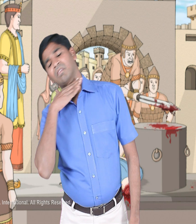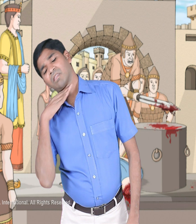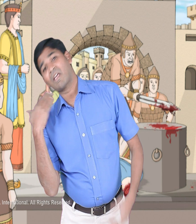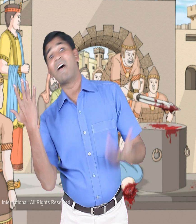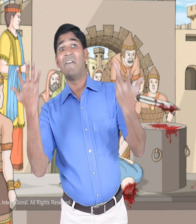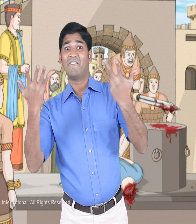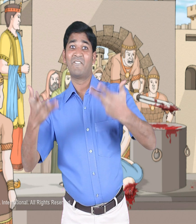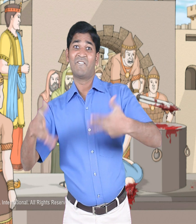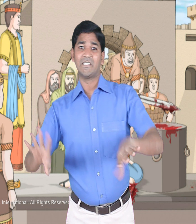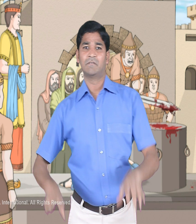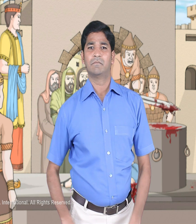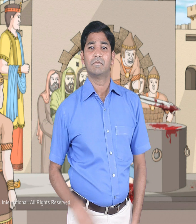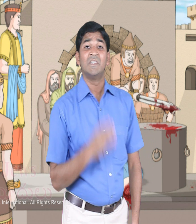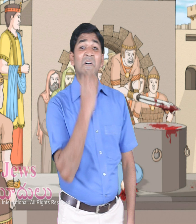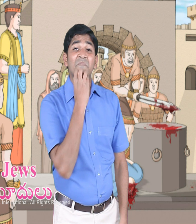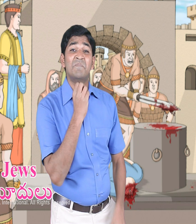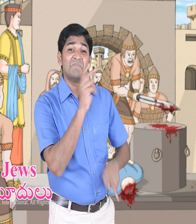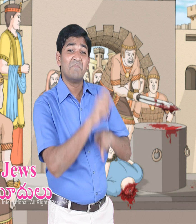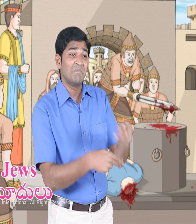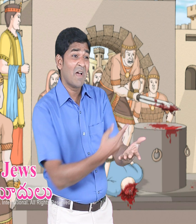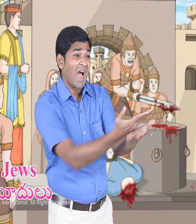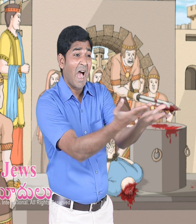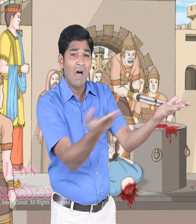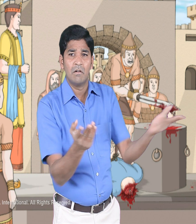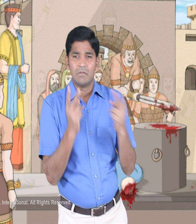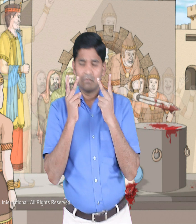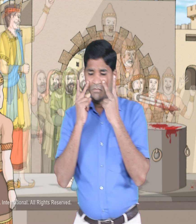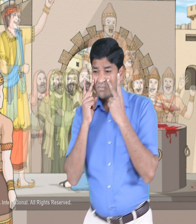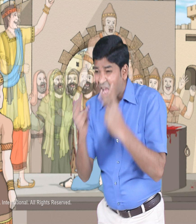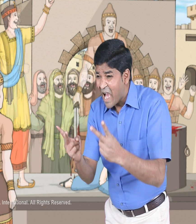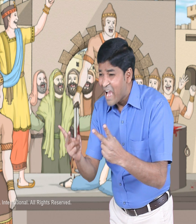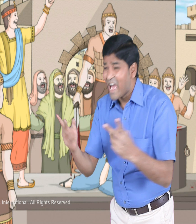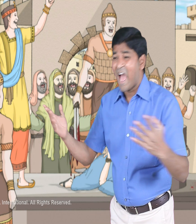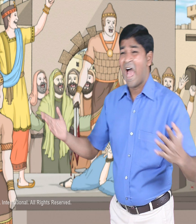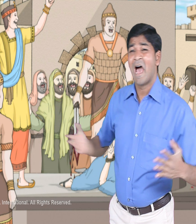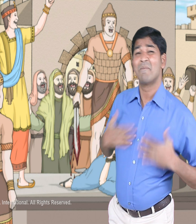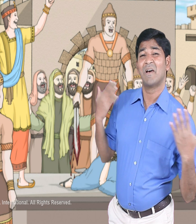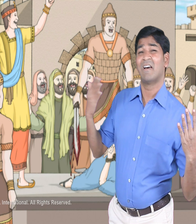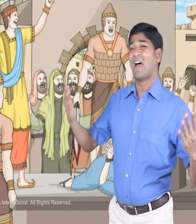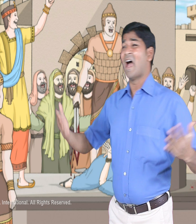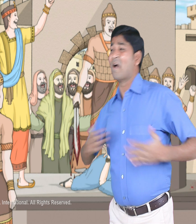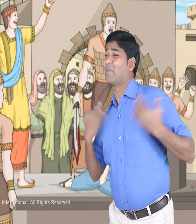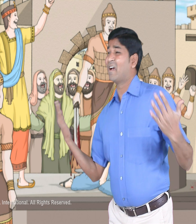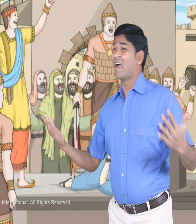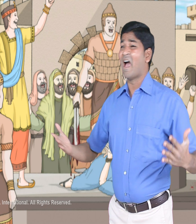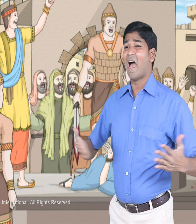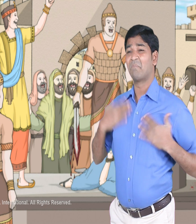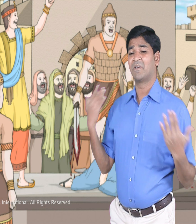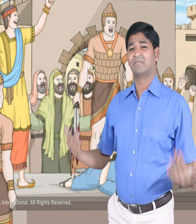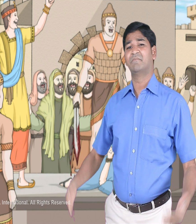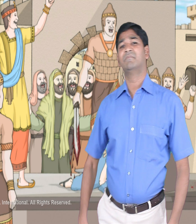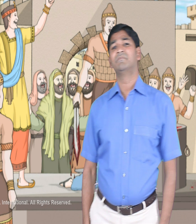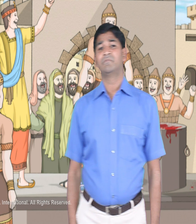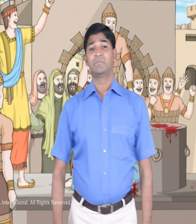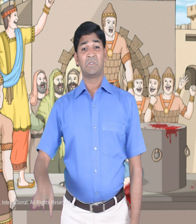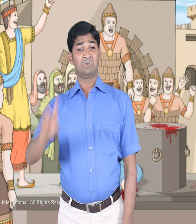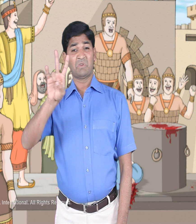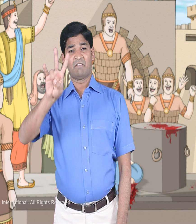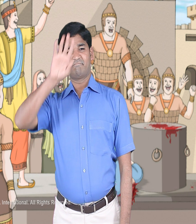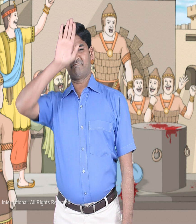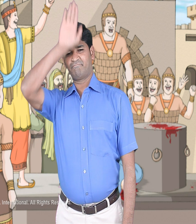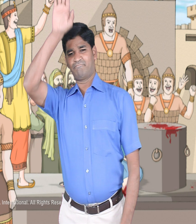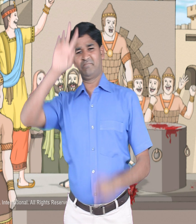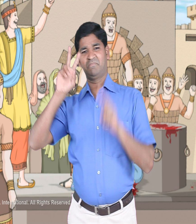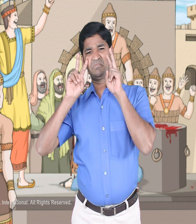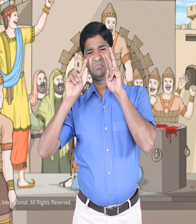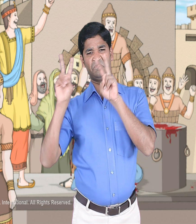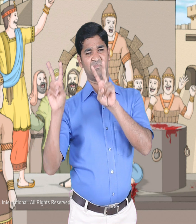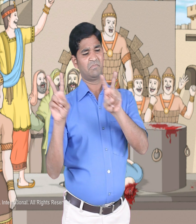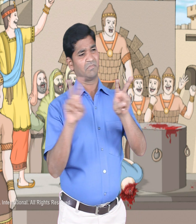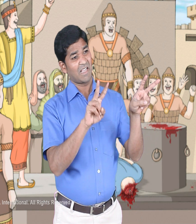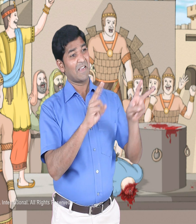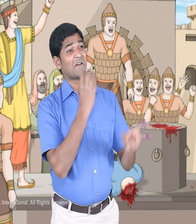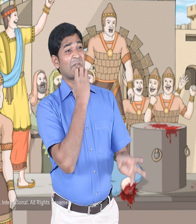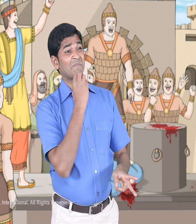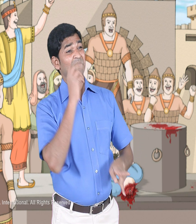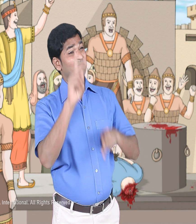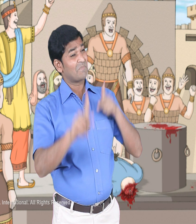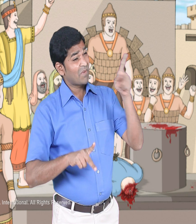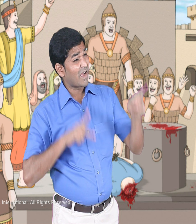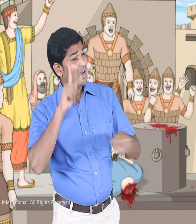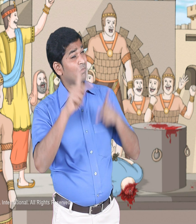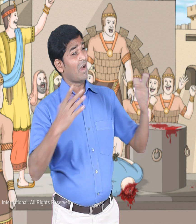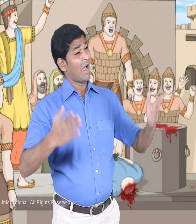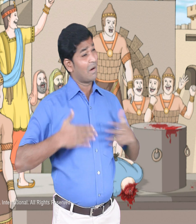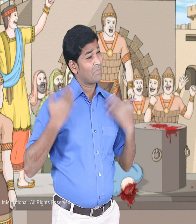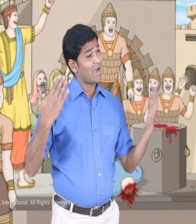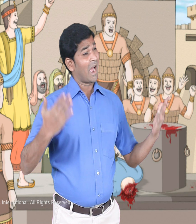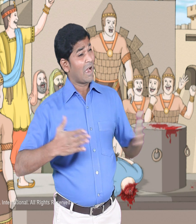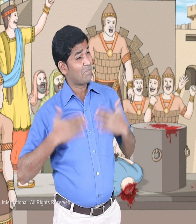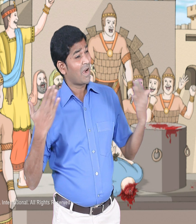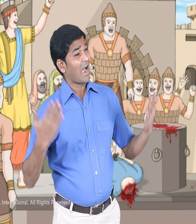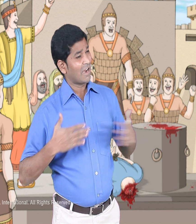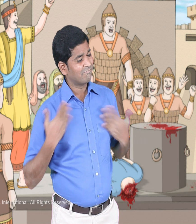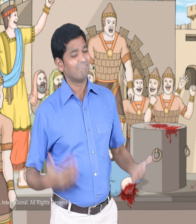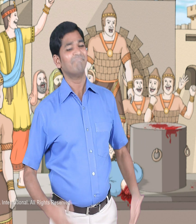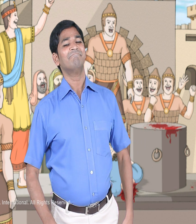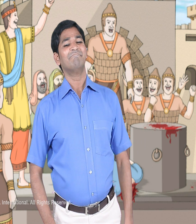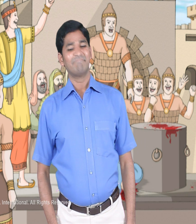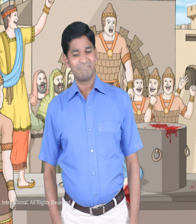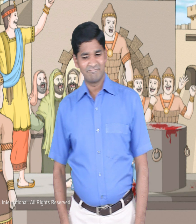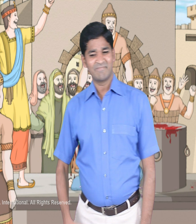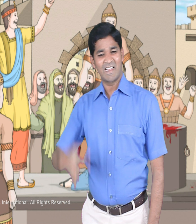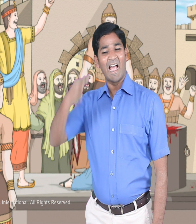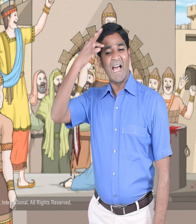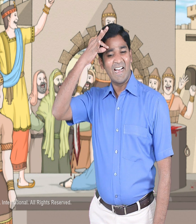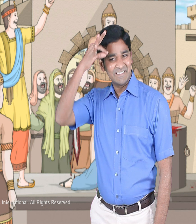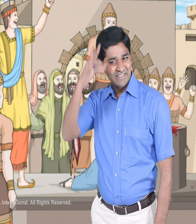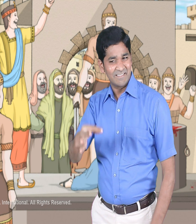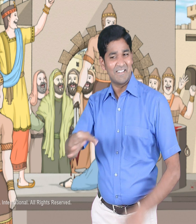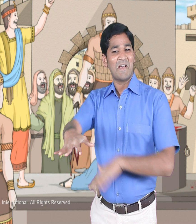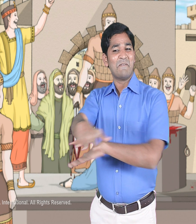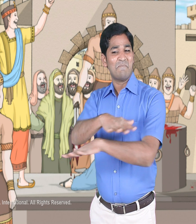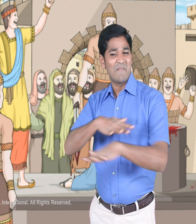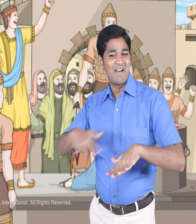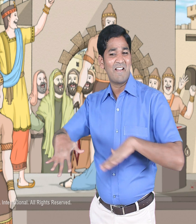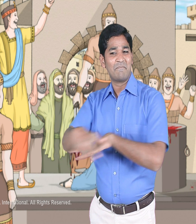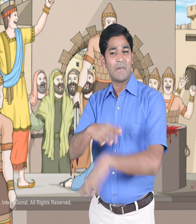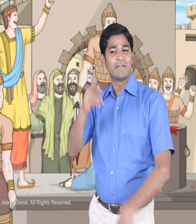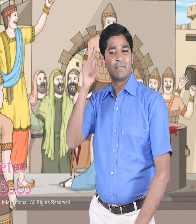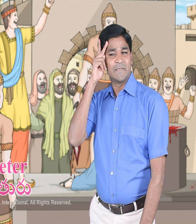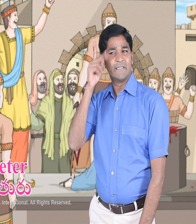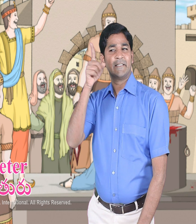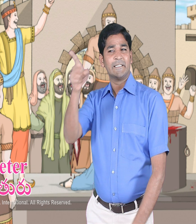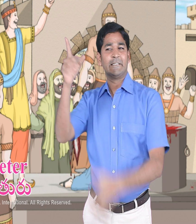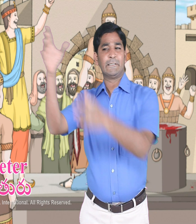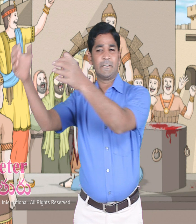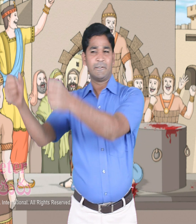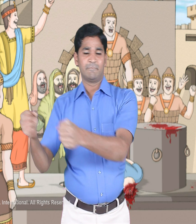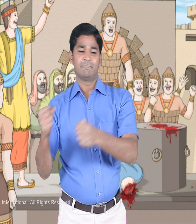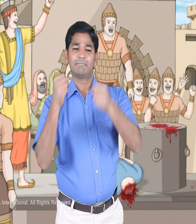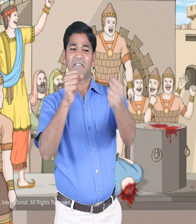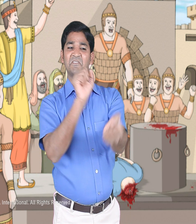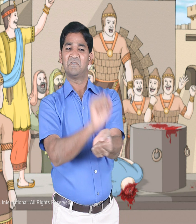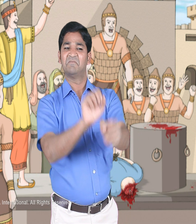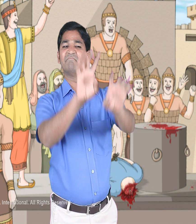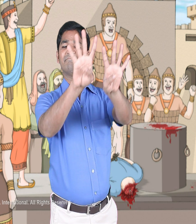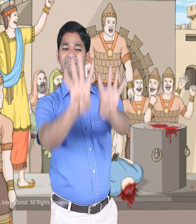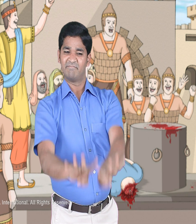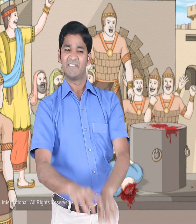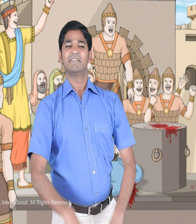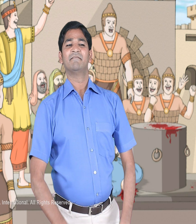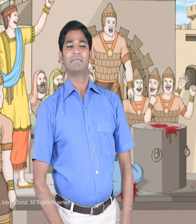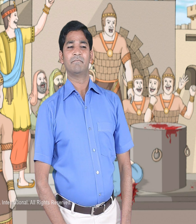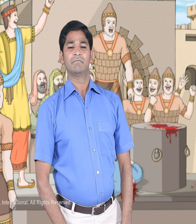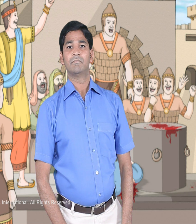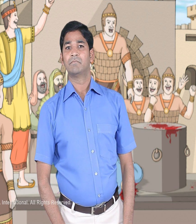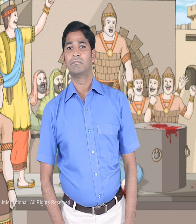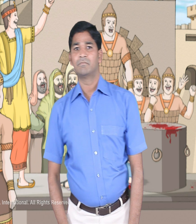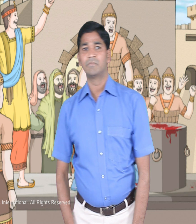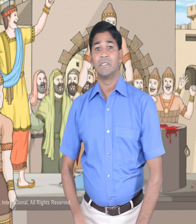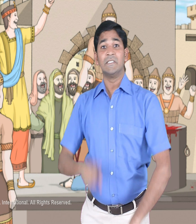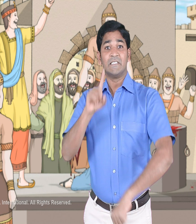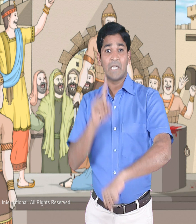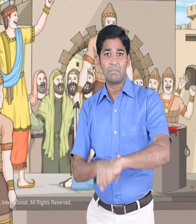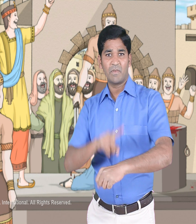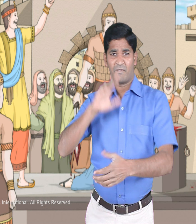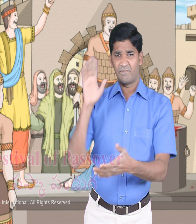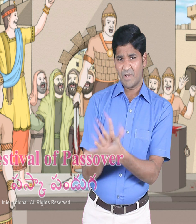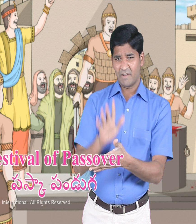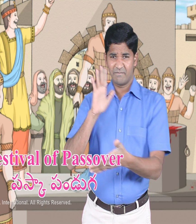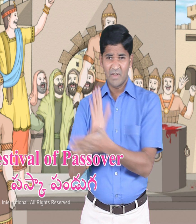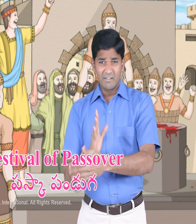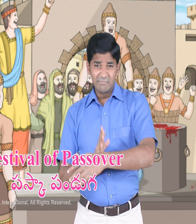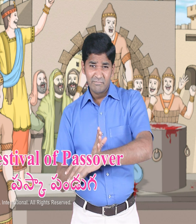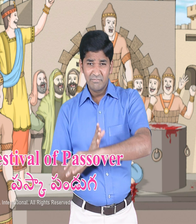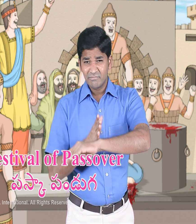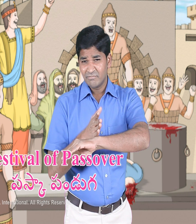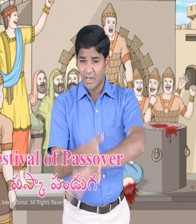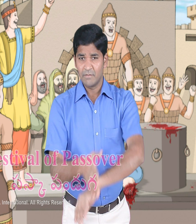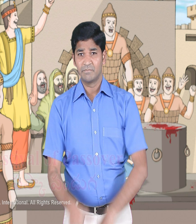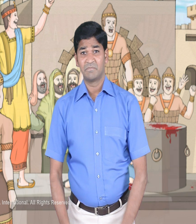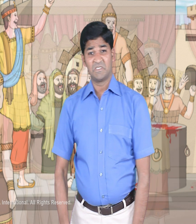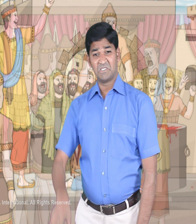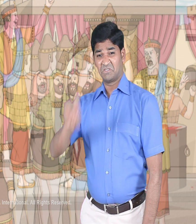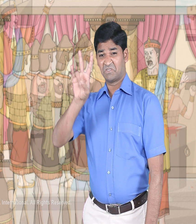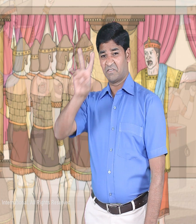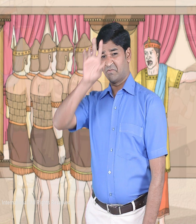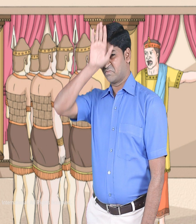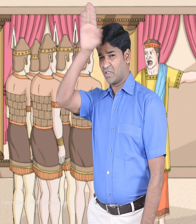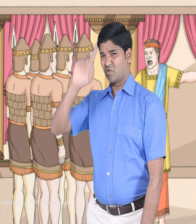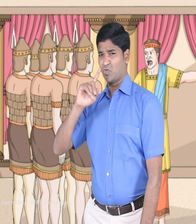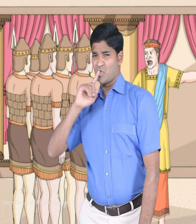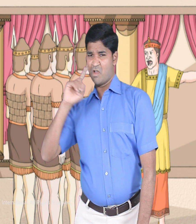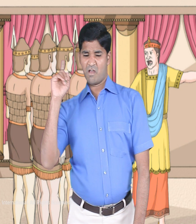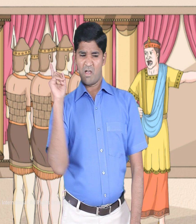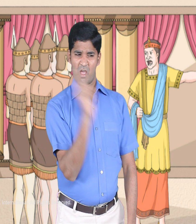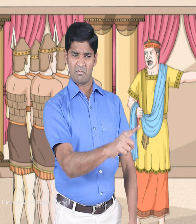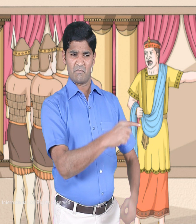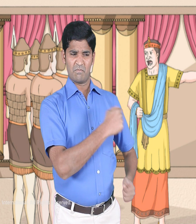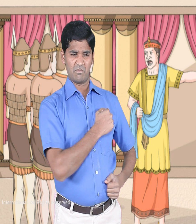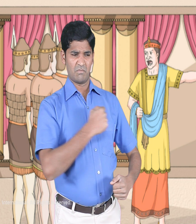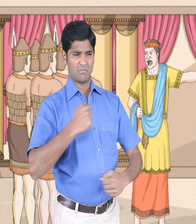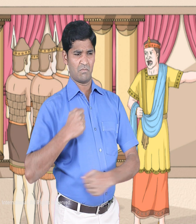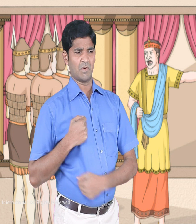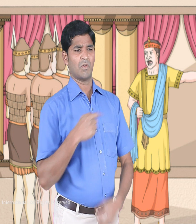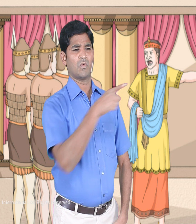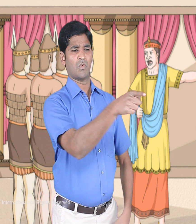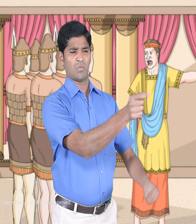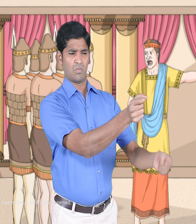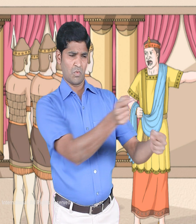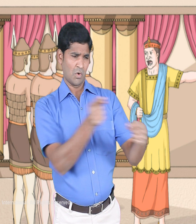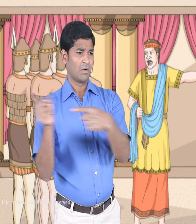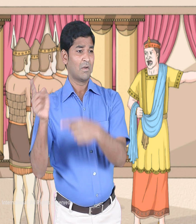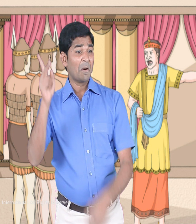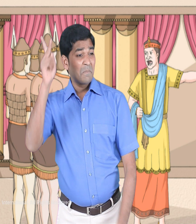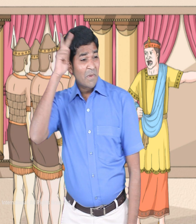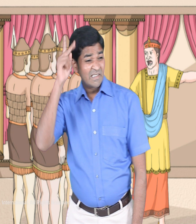And seeing that this pleased the Jews, Herod proceeded to seize Peter during the Feast of Unleavened Bread.